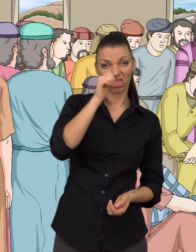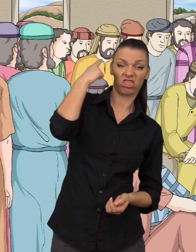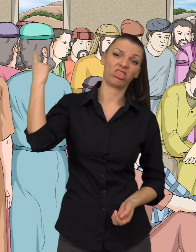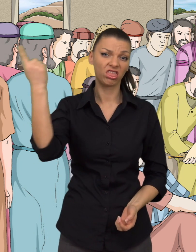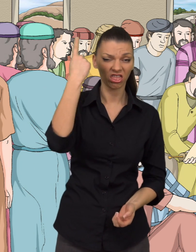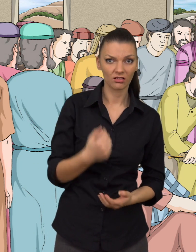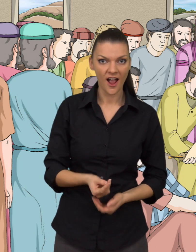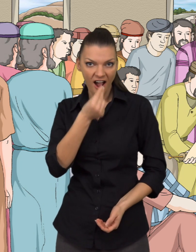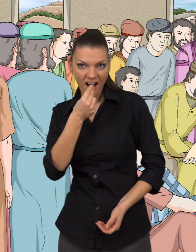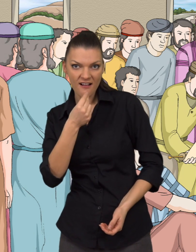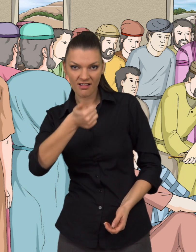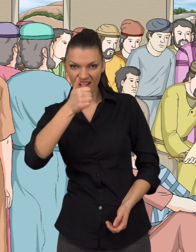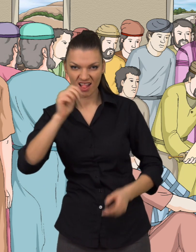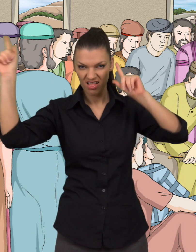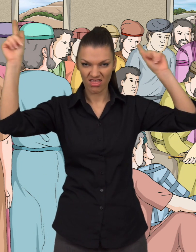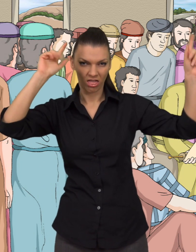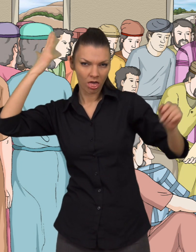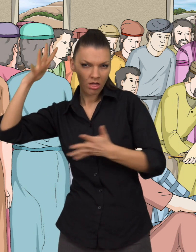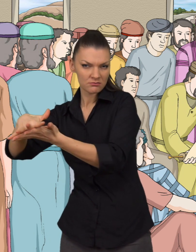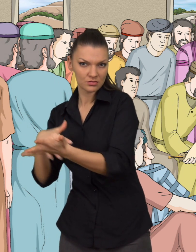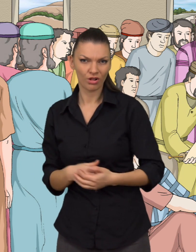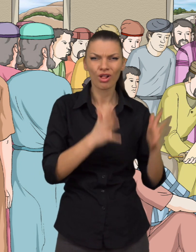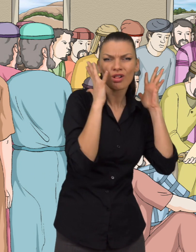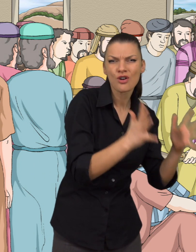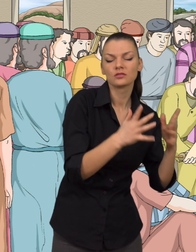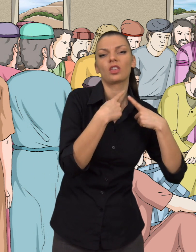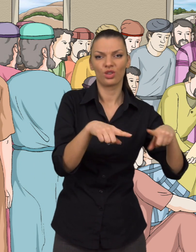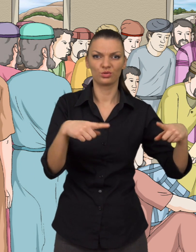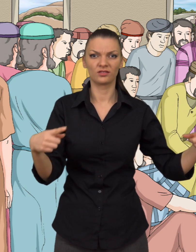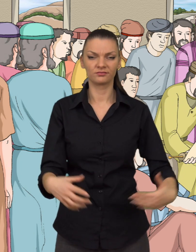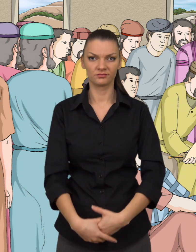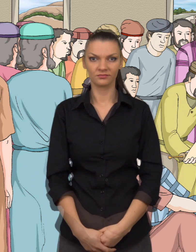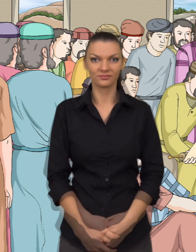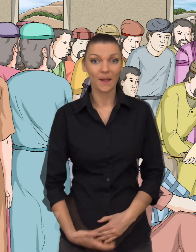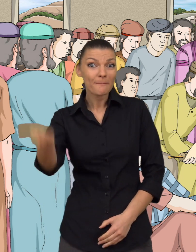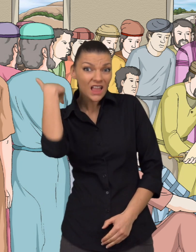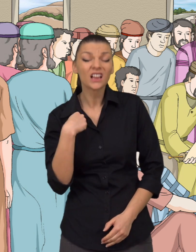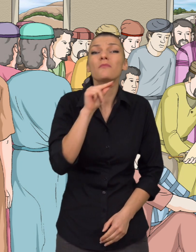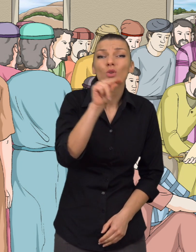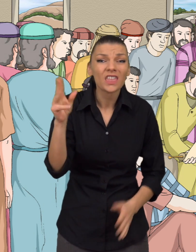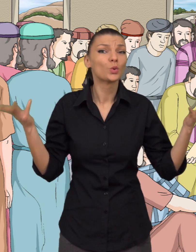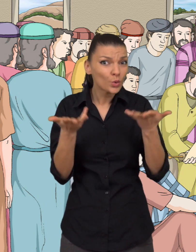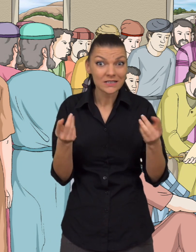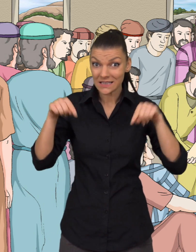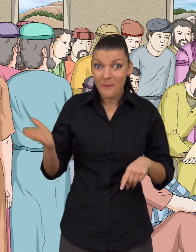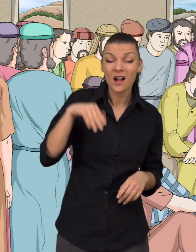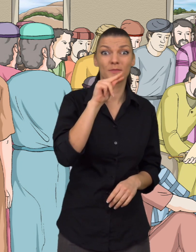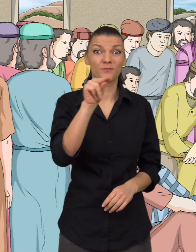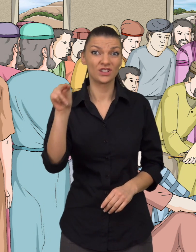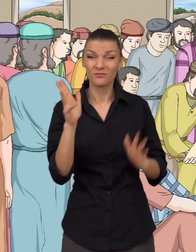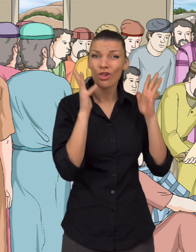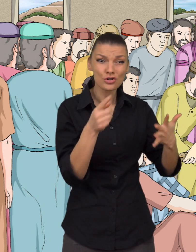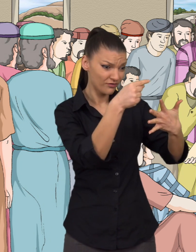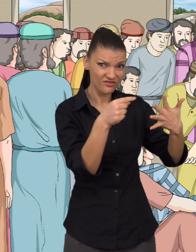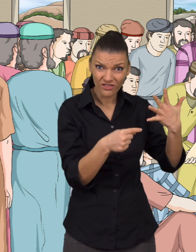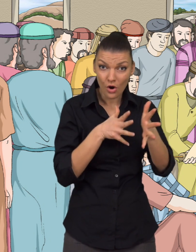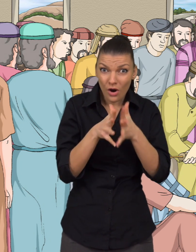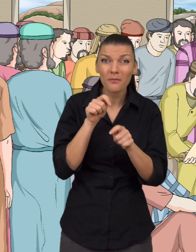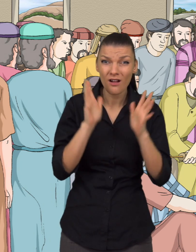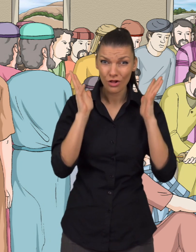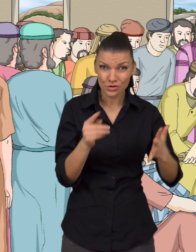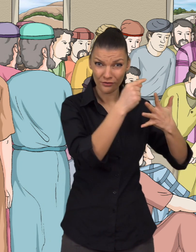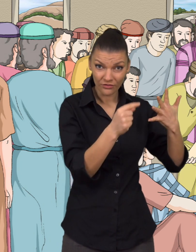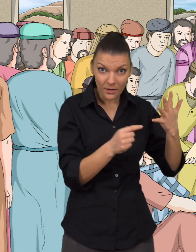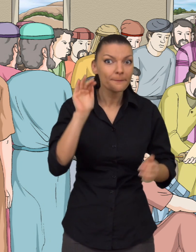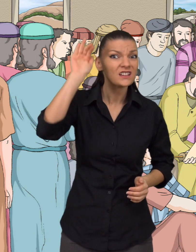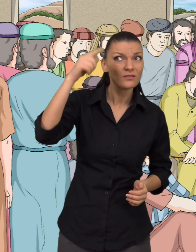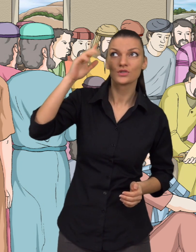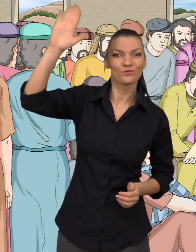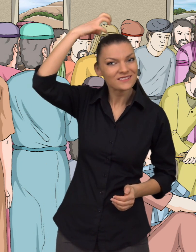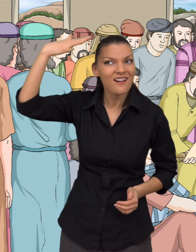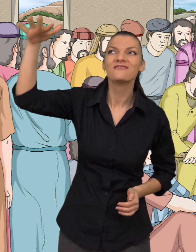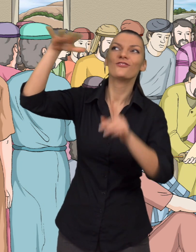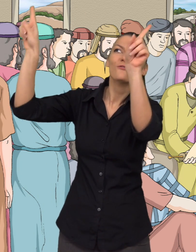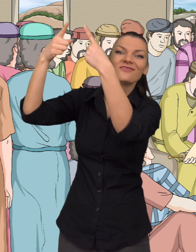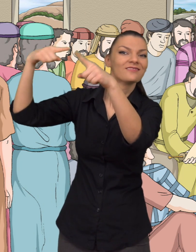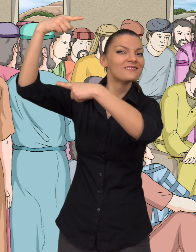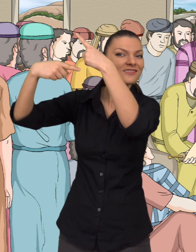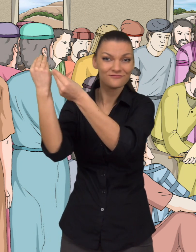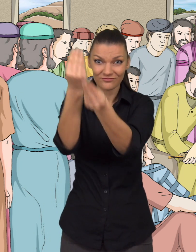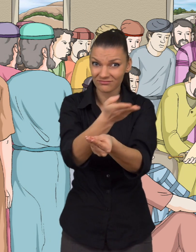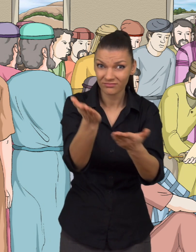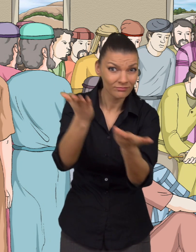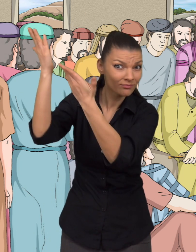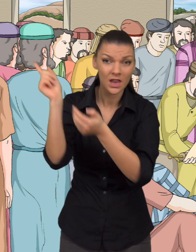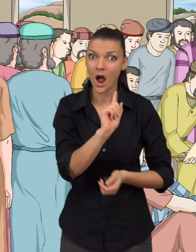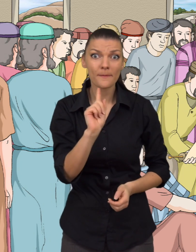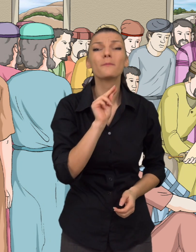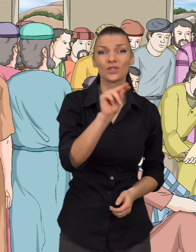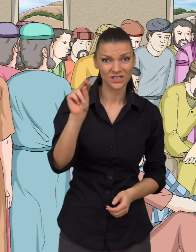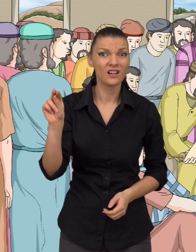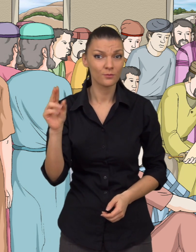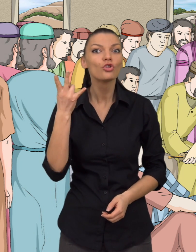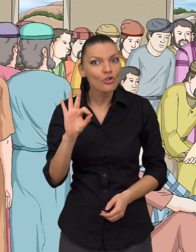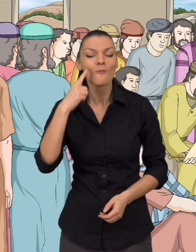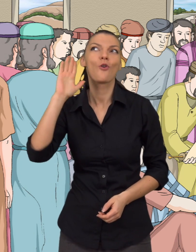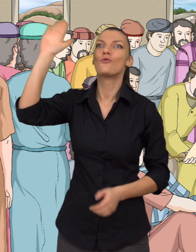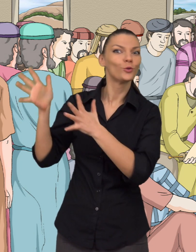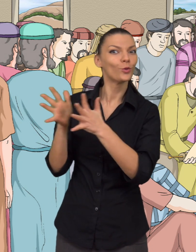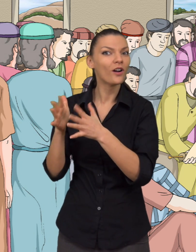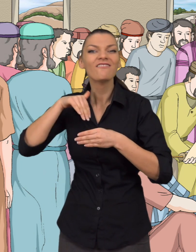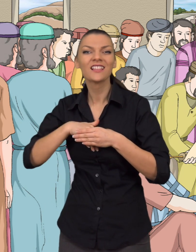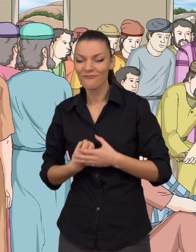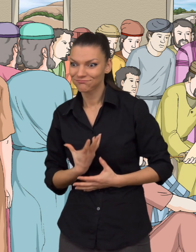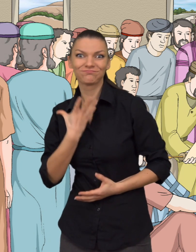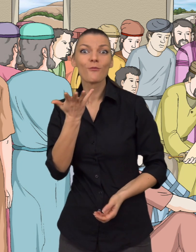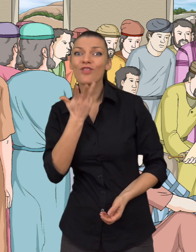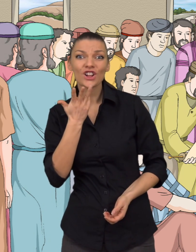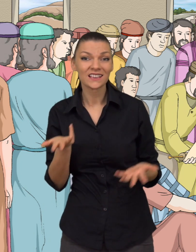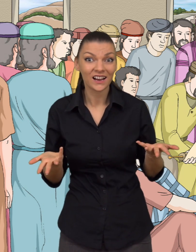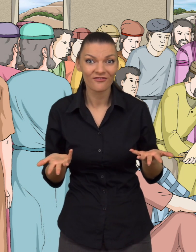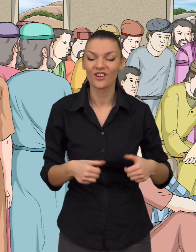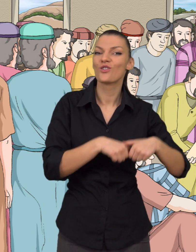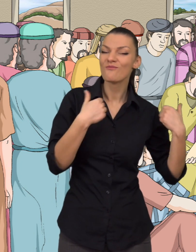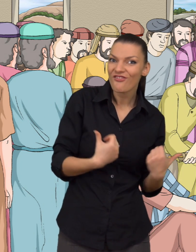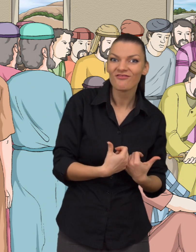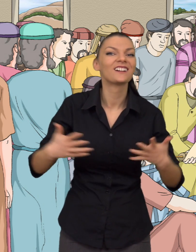drunkenness, orgies, and the like. I warn you, as I did before, that those who practice such things will not inherit the kingdom of God.